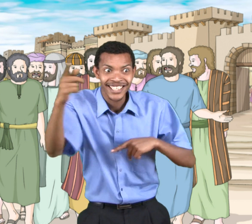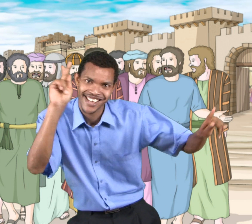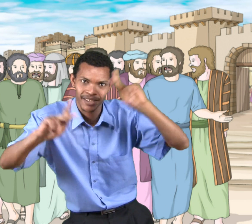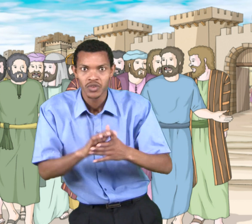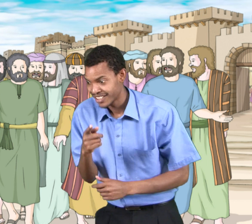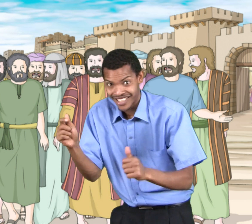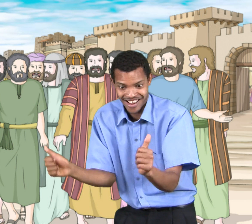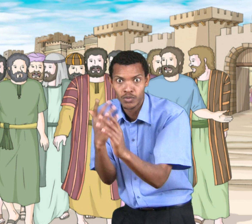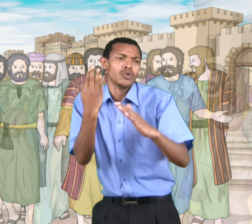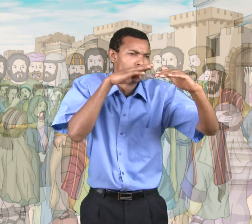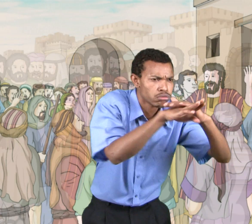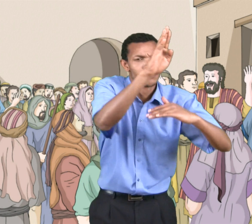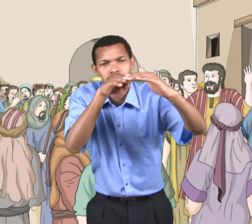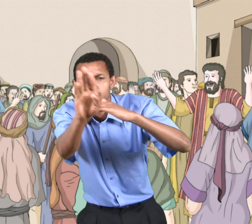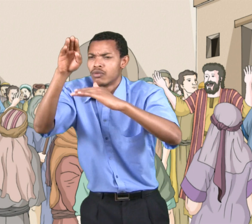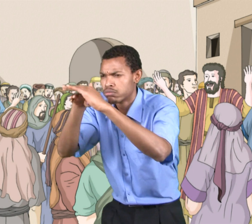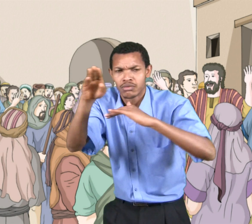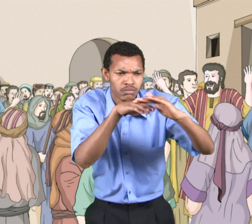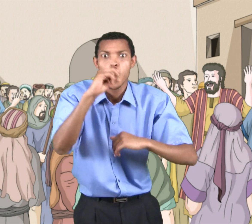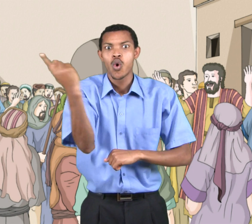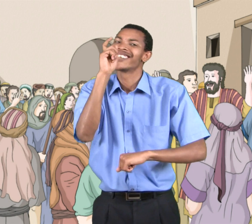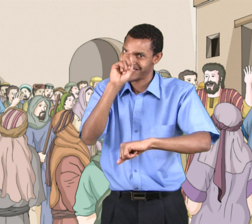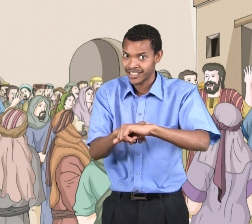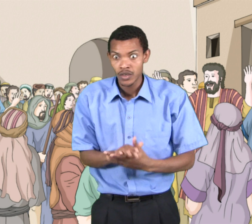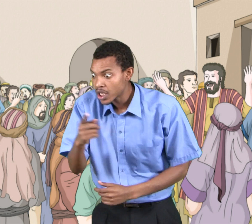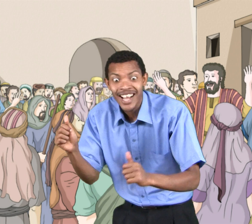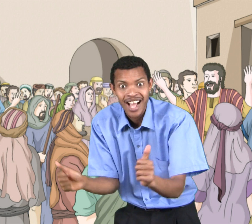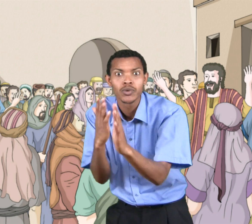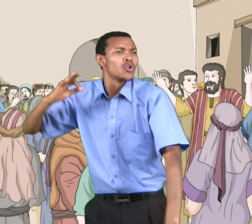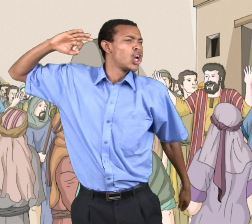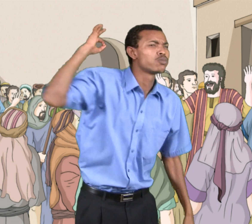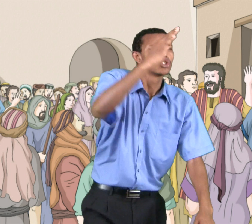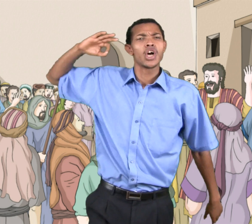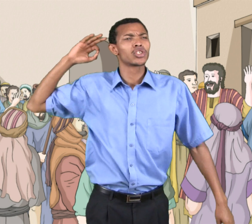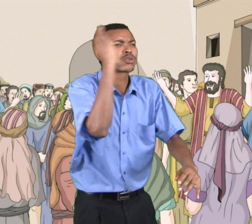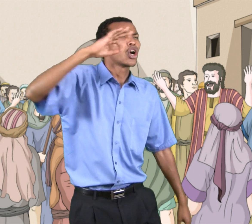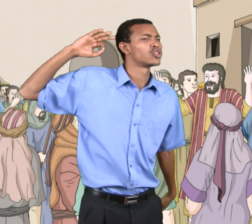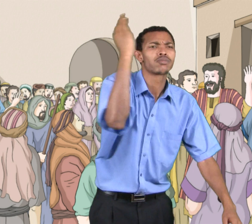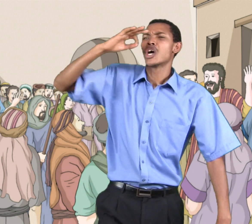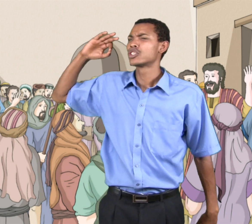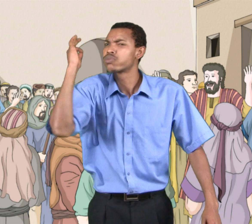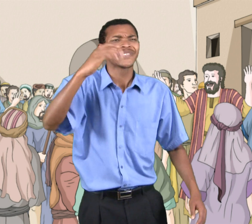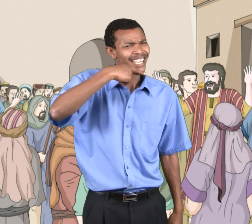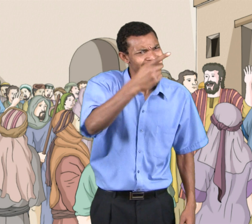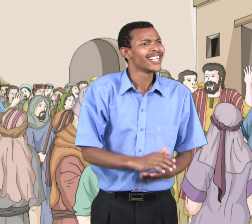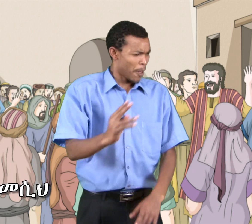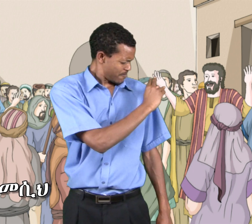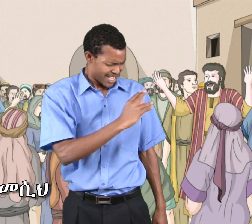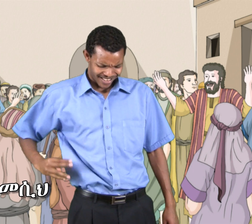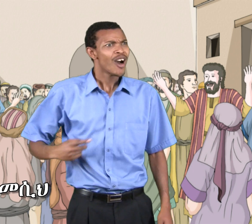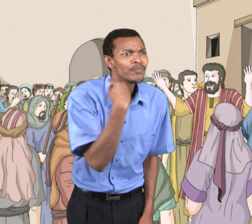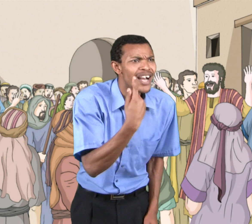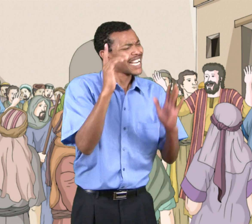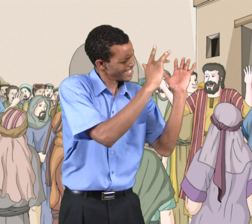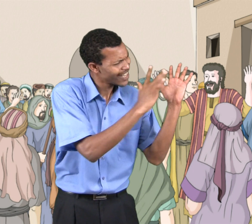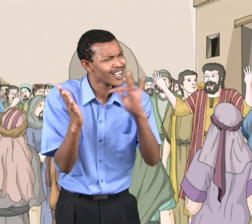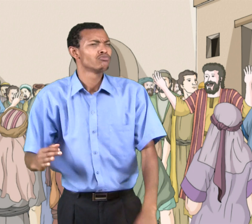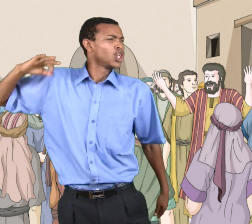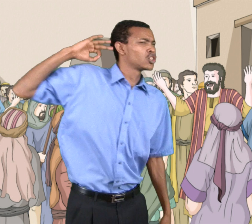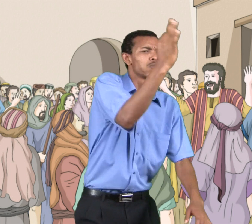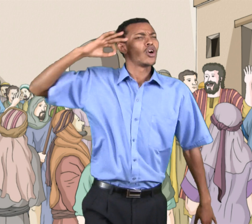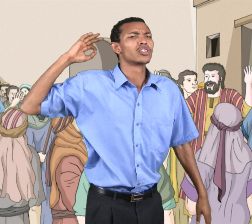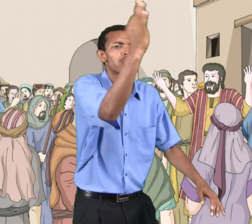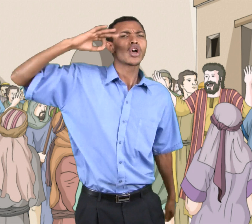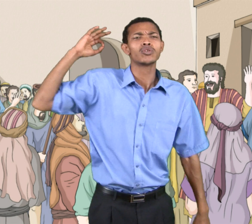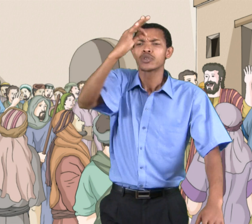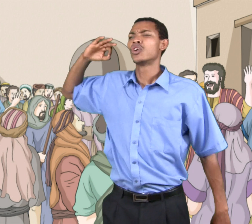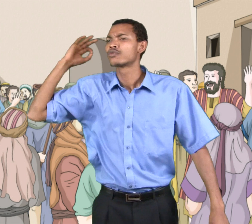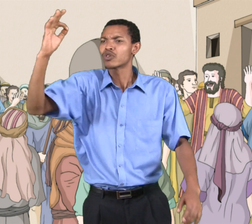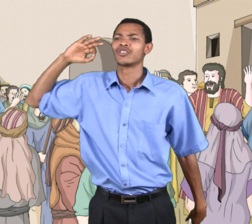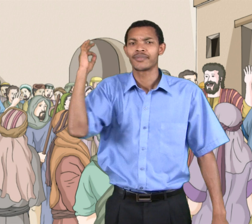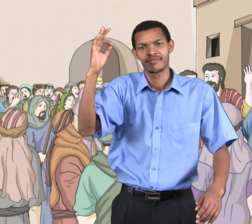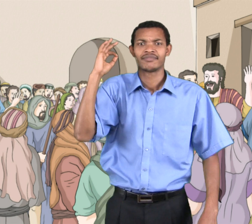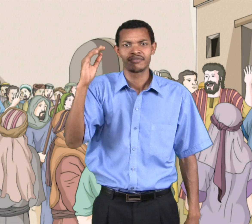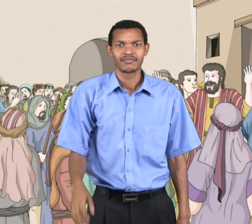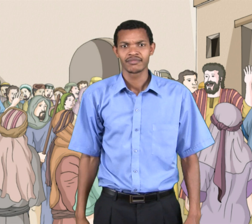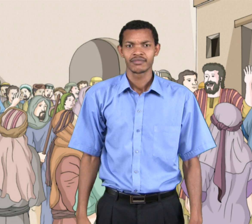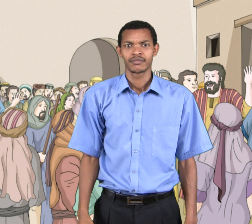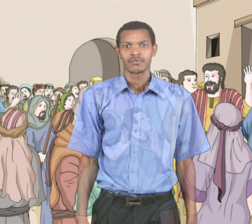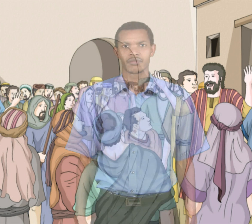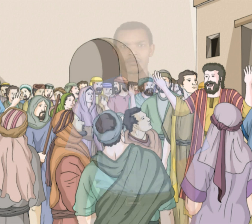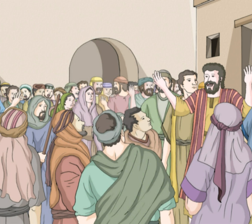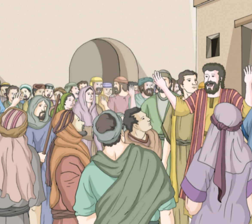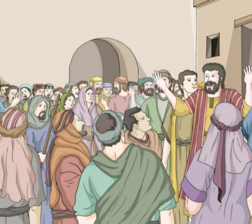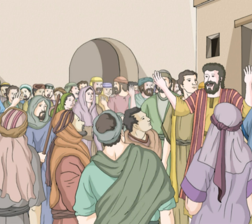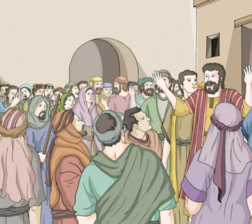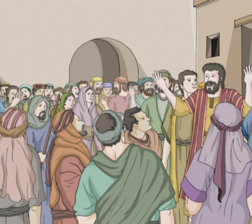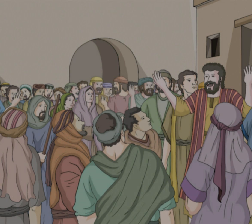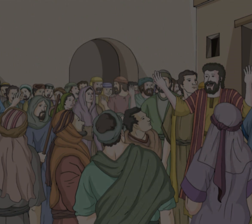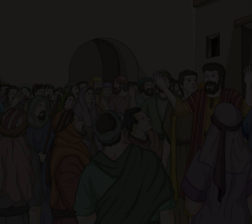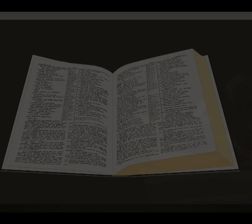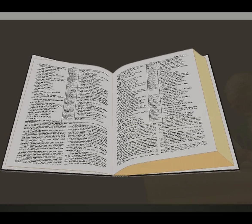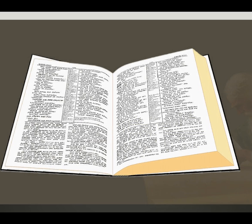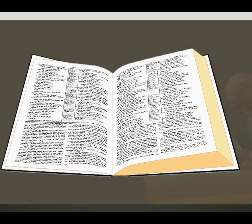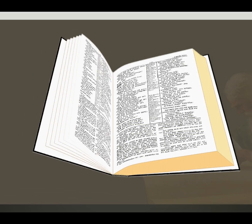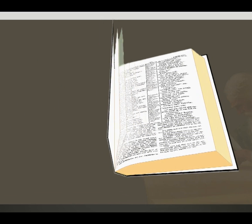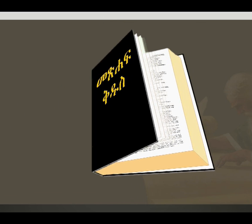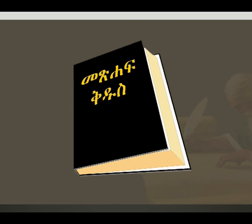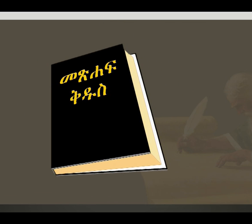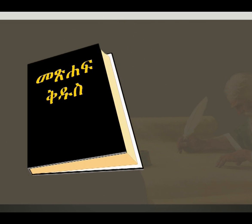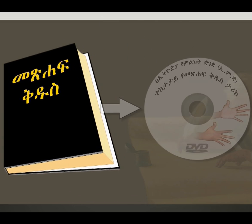Every day, in the temple courts and from house to house, they did not stop teaching and proclaiming the good news that Jesus is the Christ.